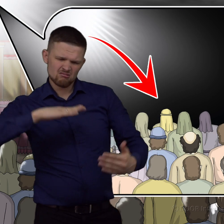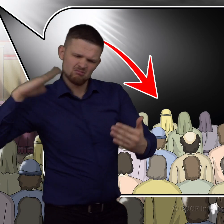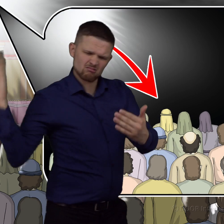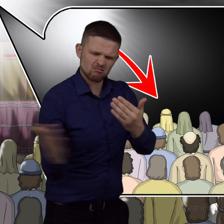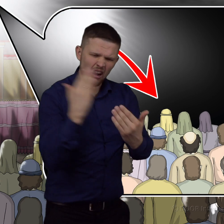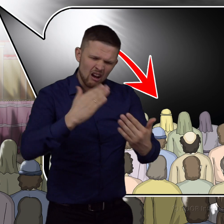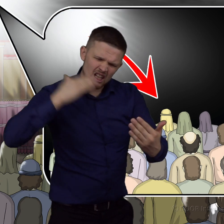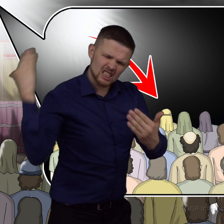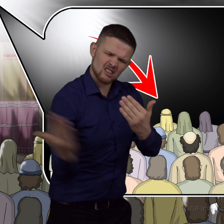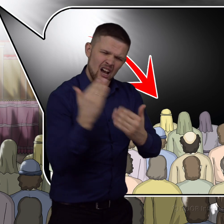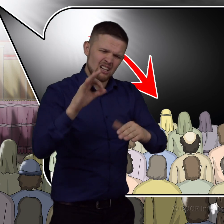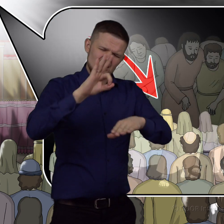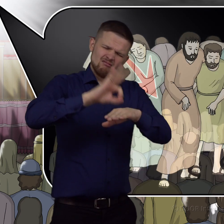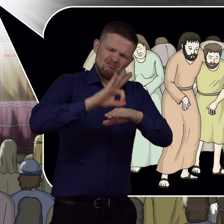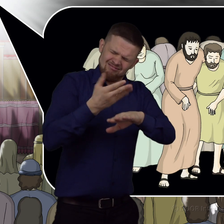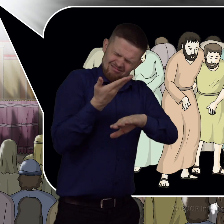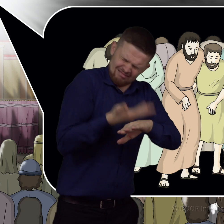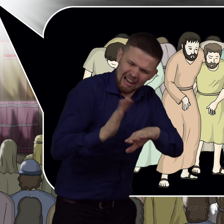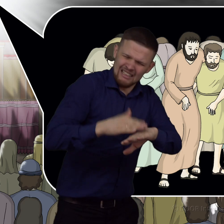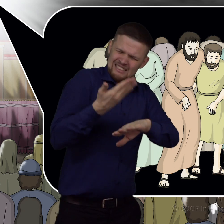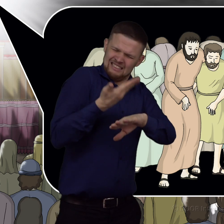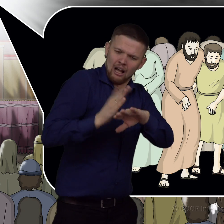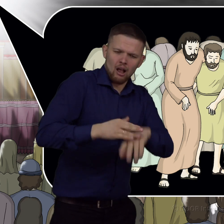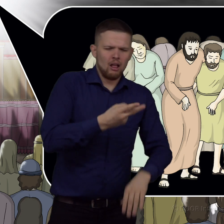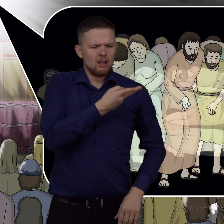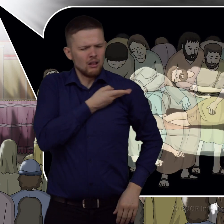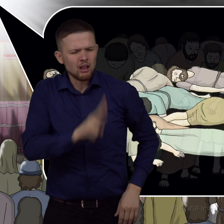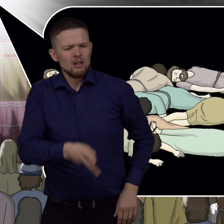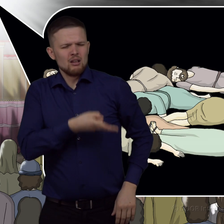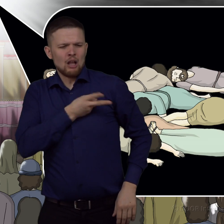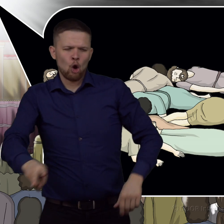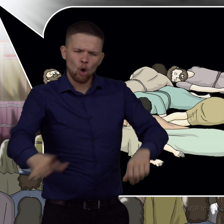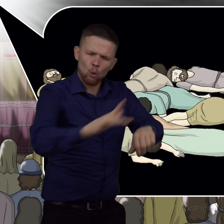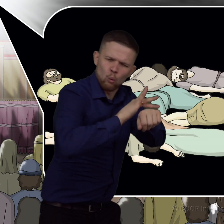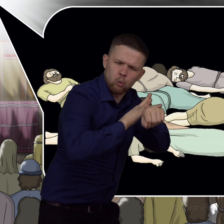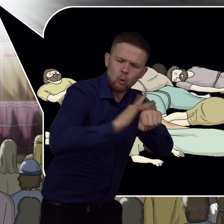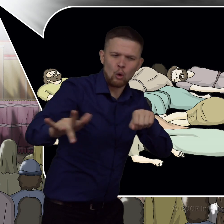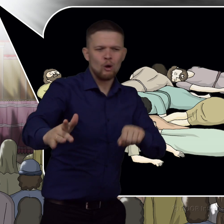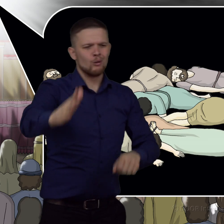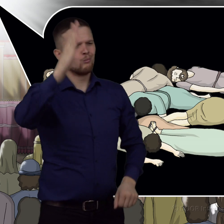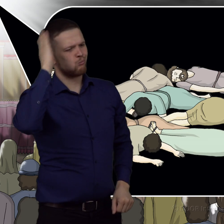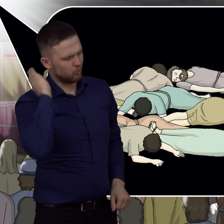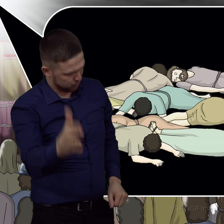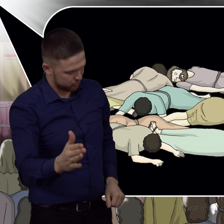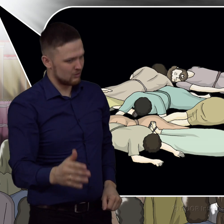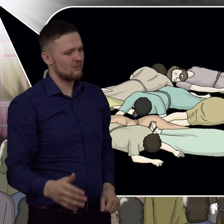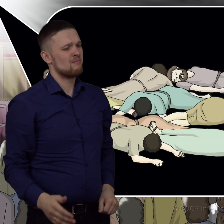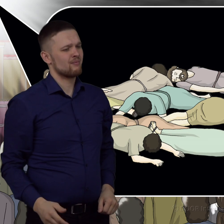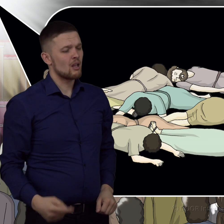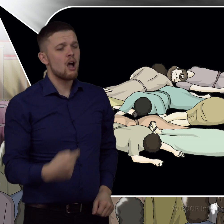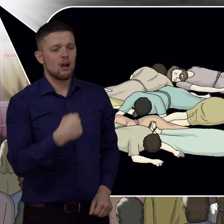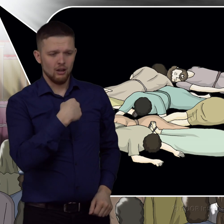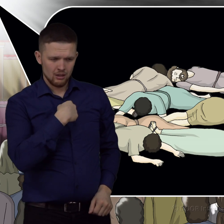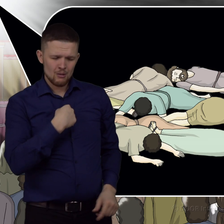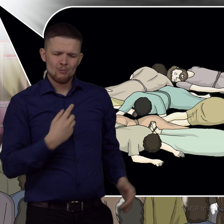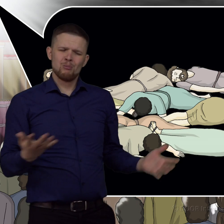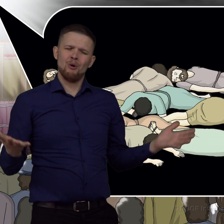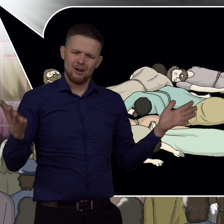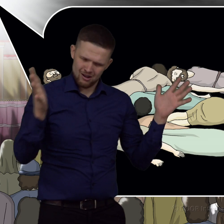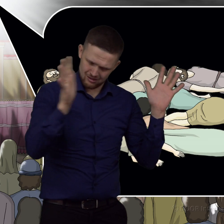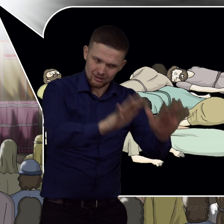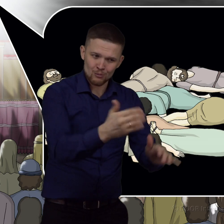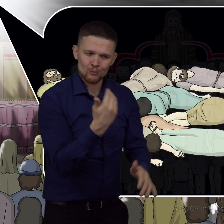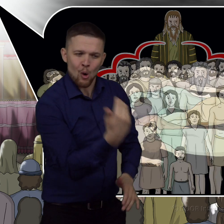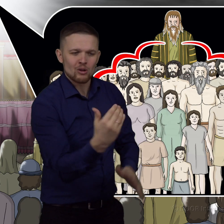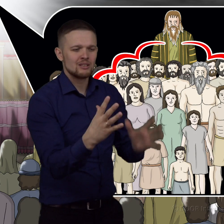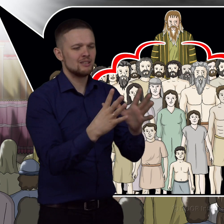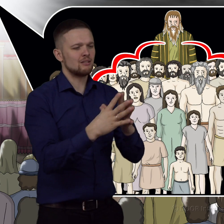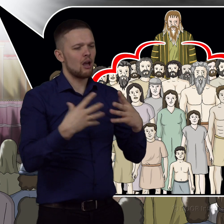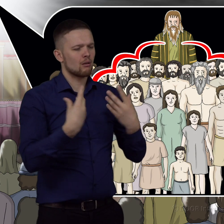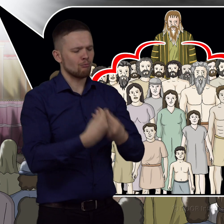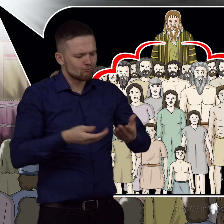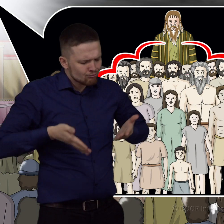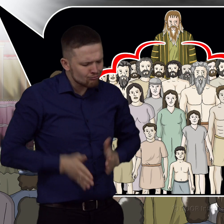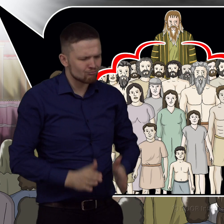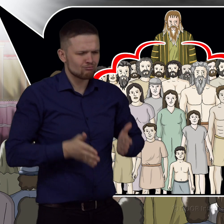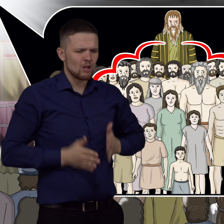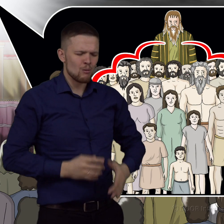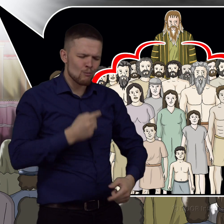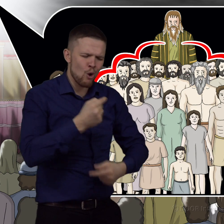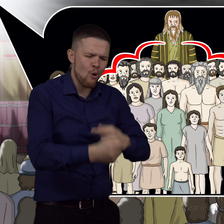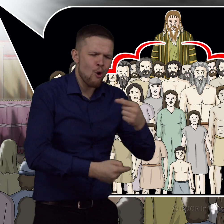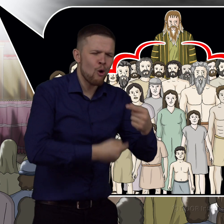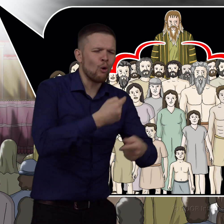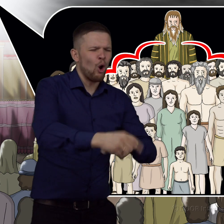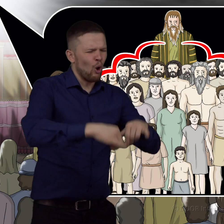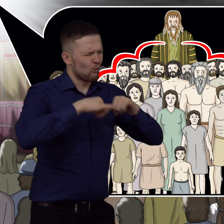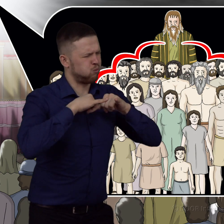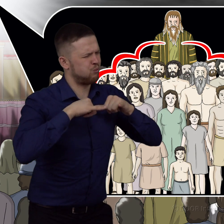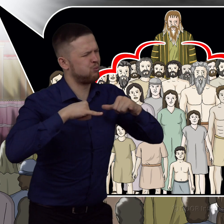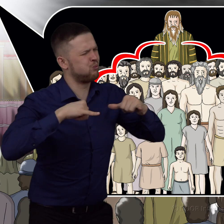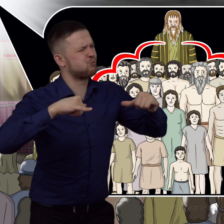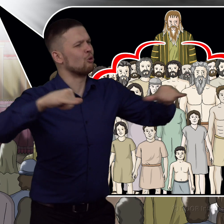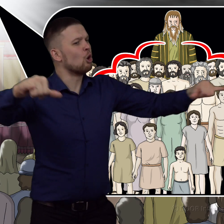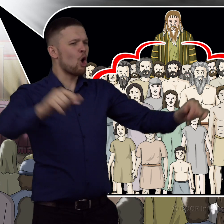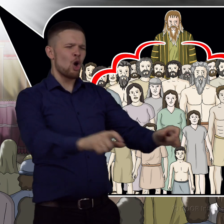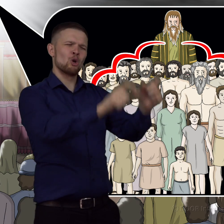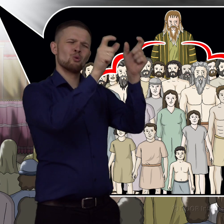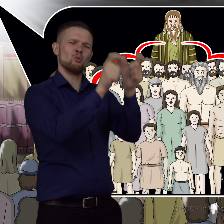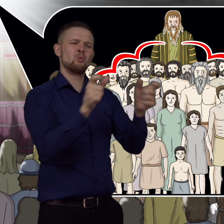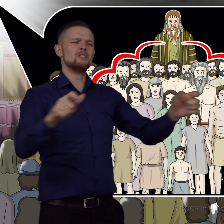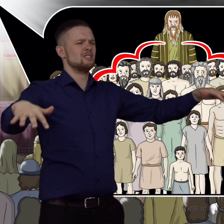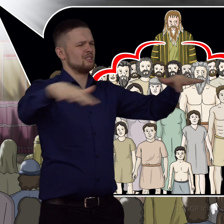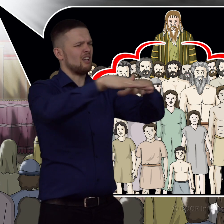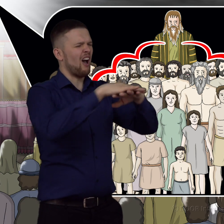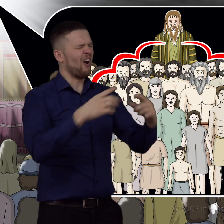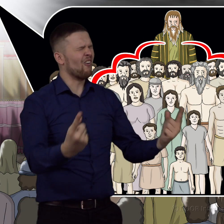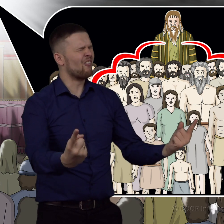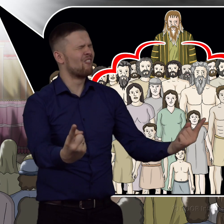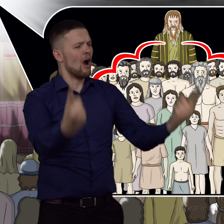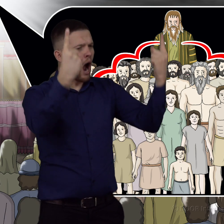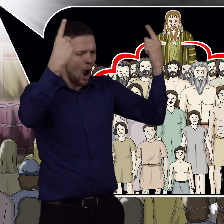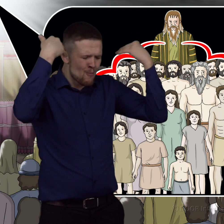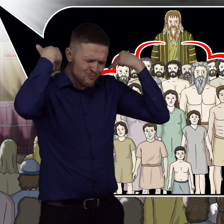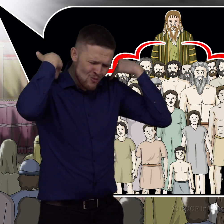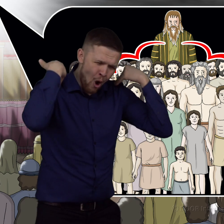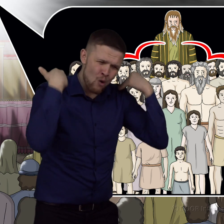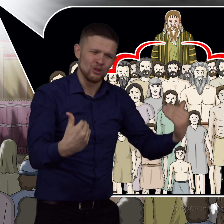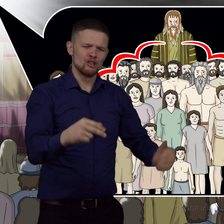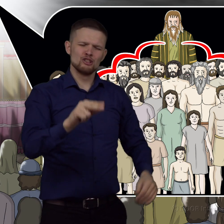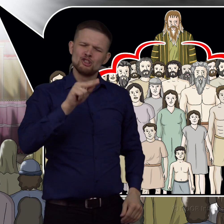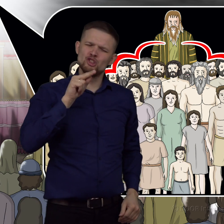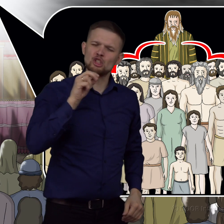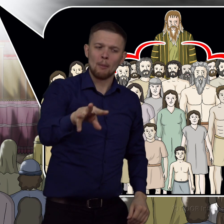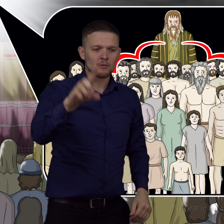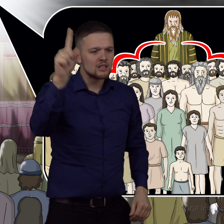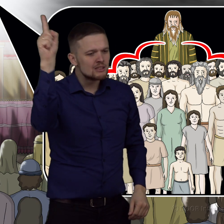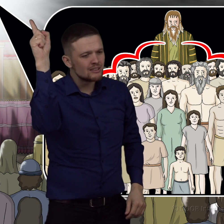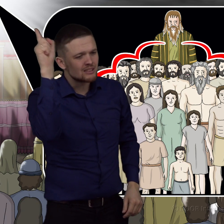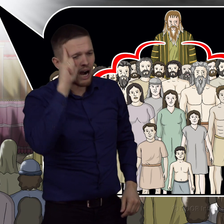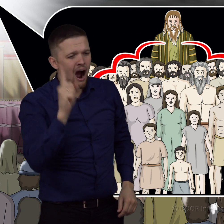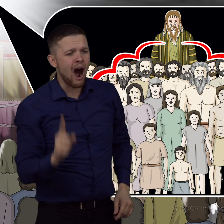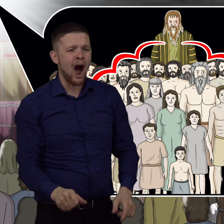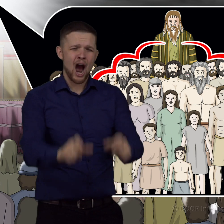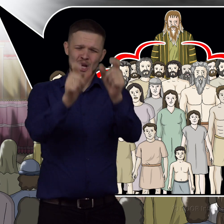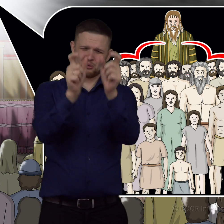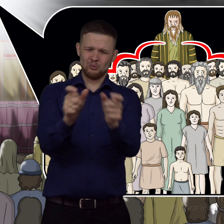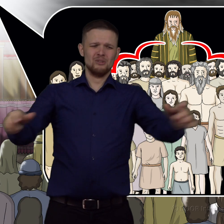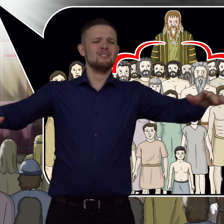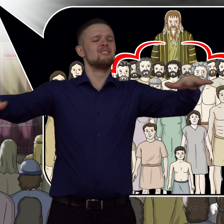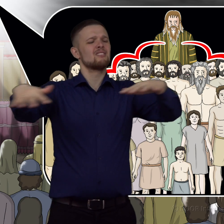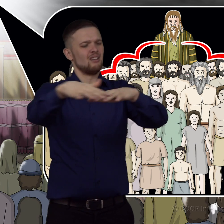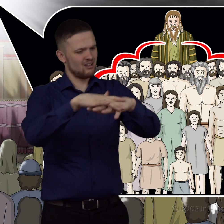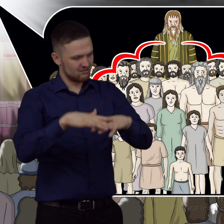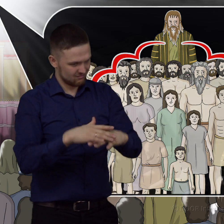I will strike them with a plague and destroy them—and I will make you into a nation greater and mightier than they are.”